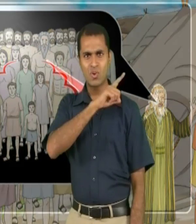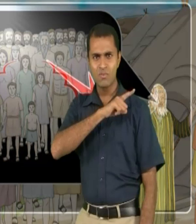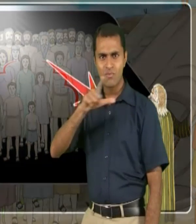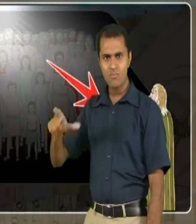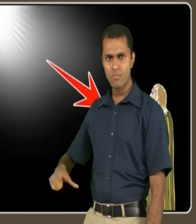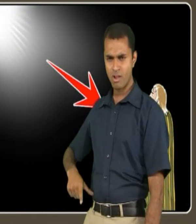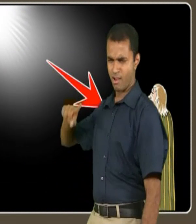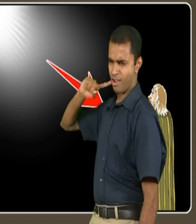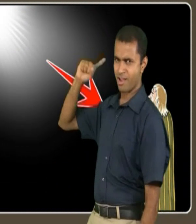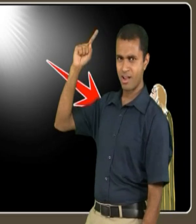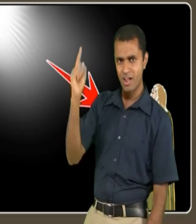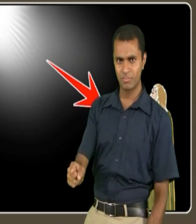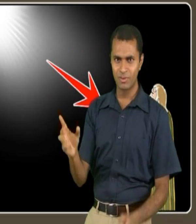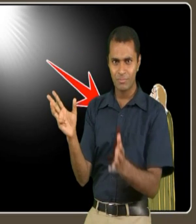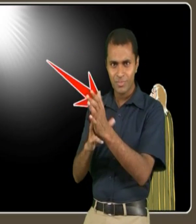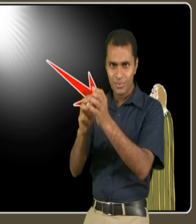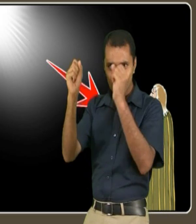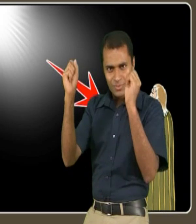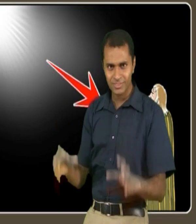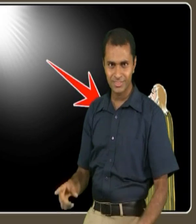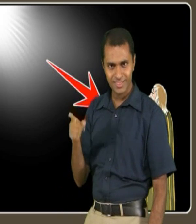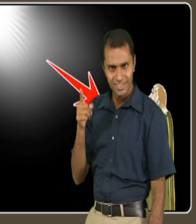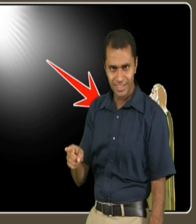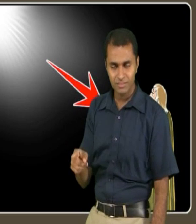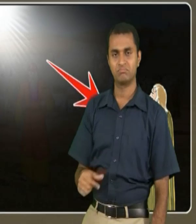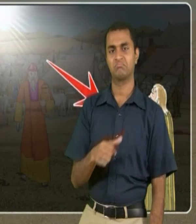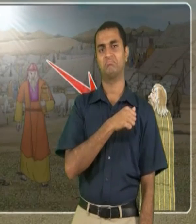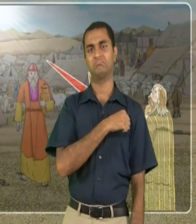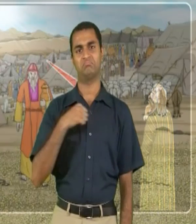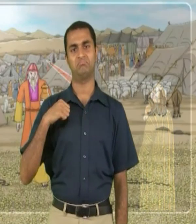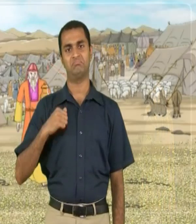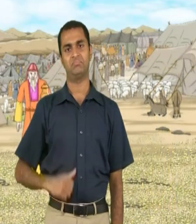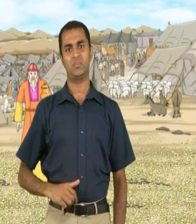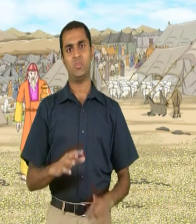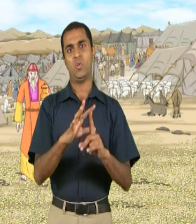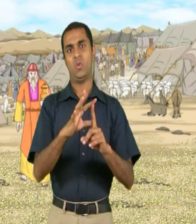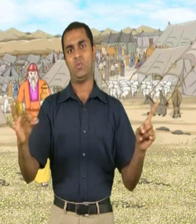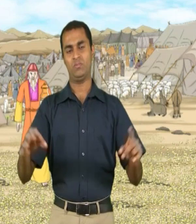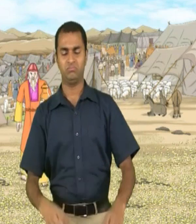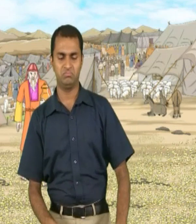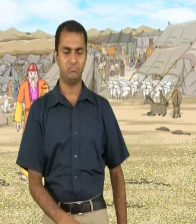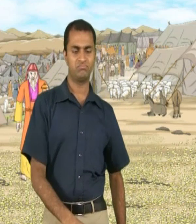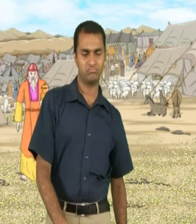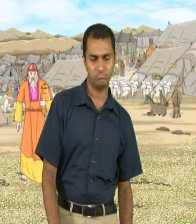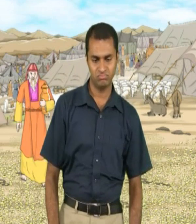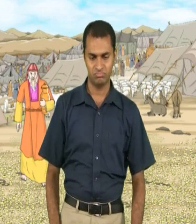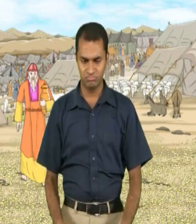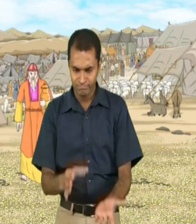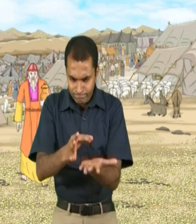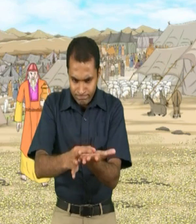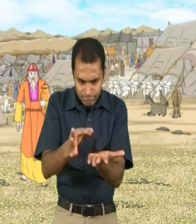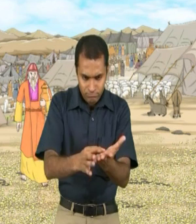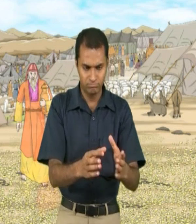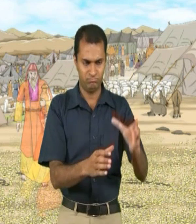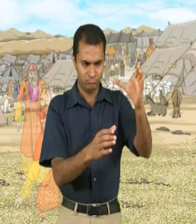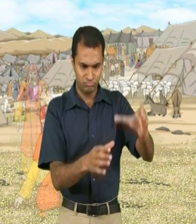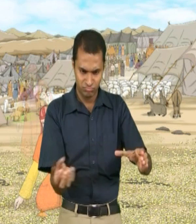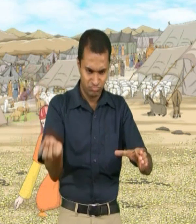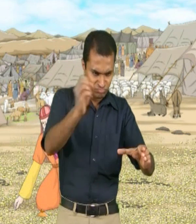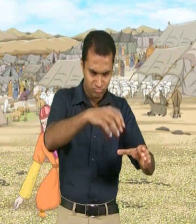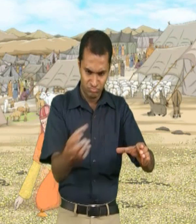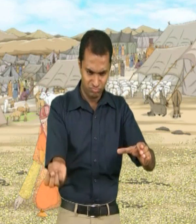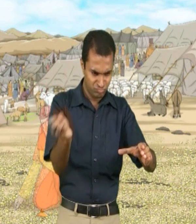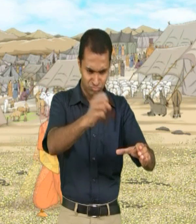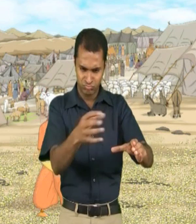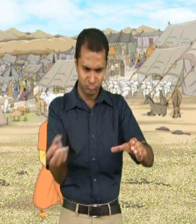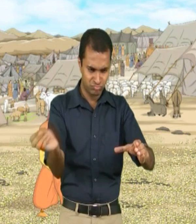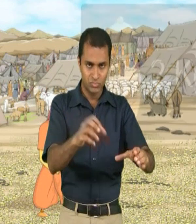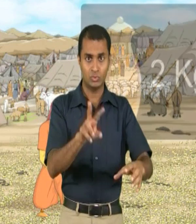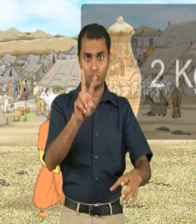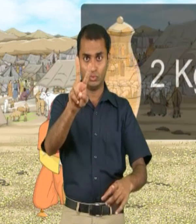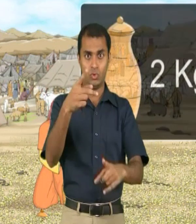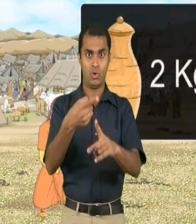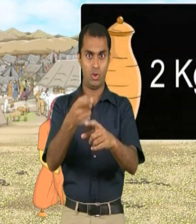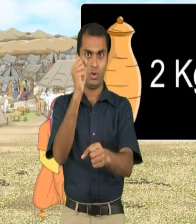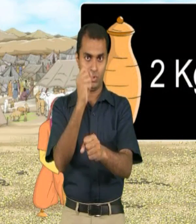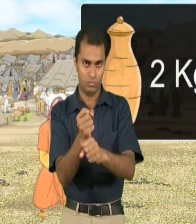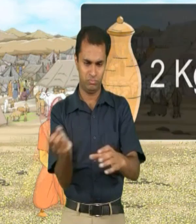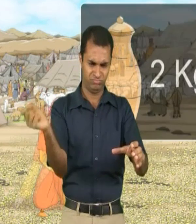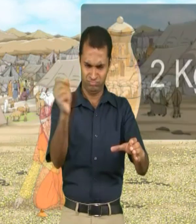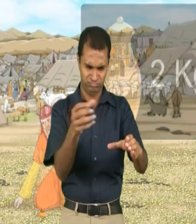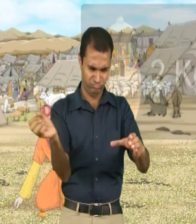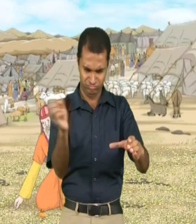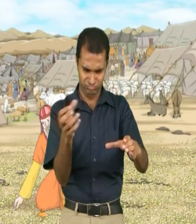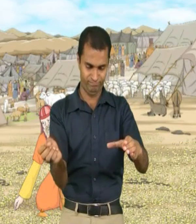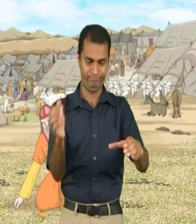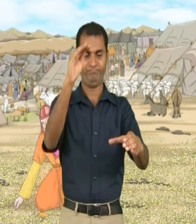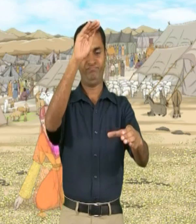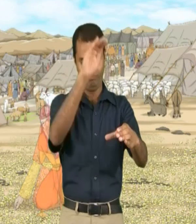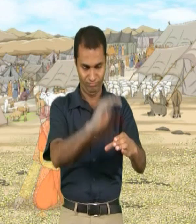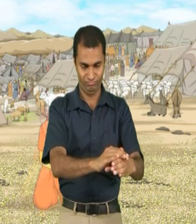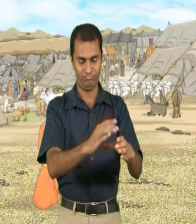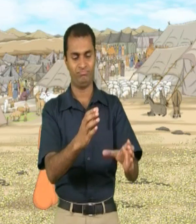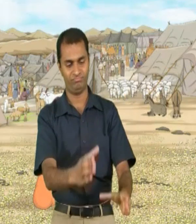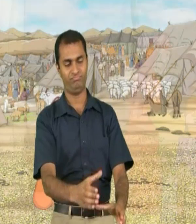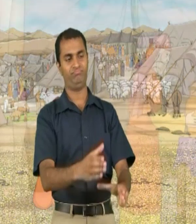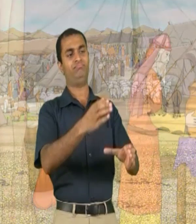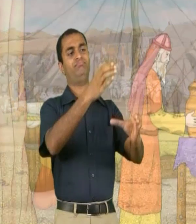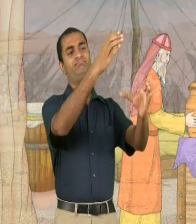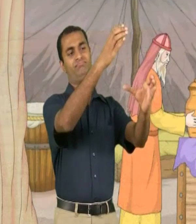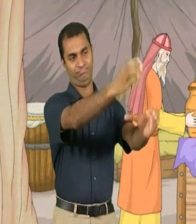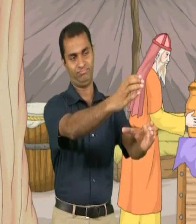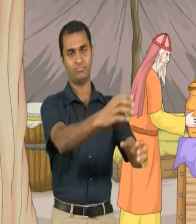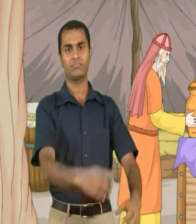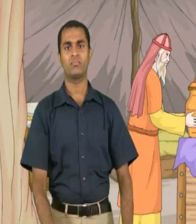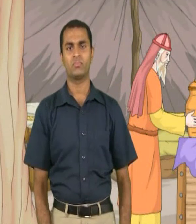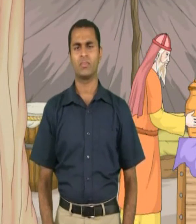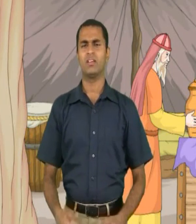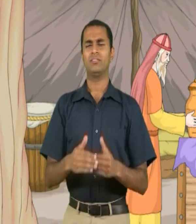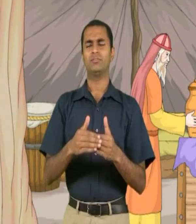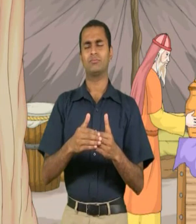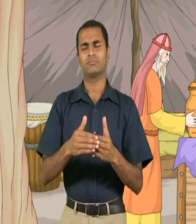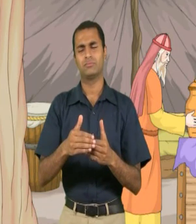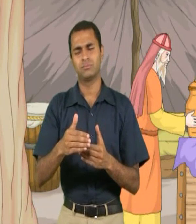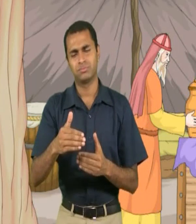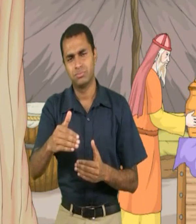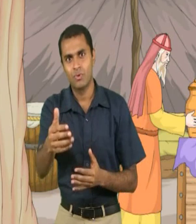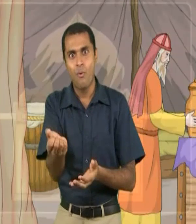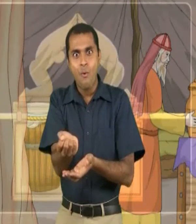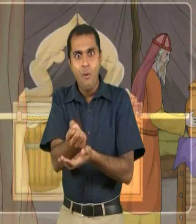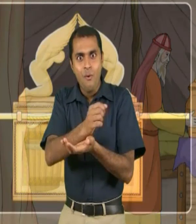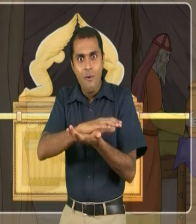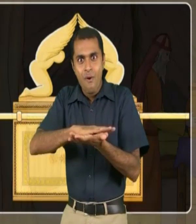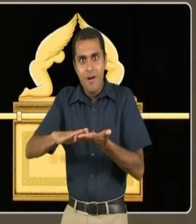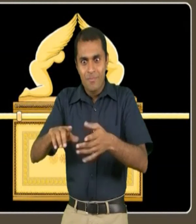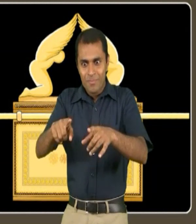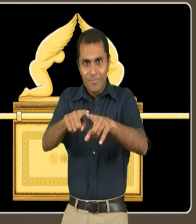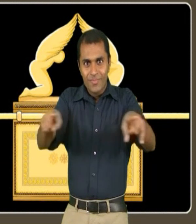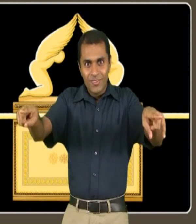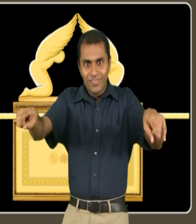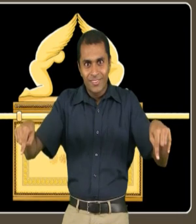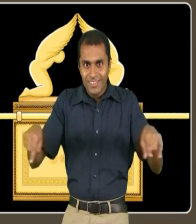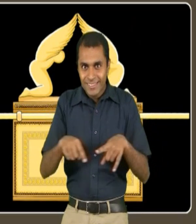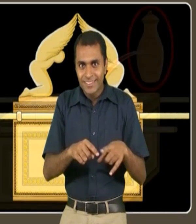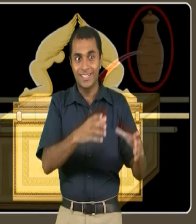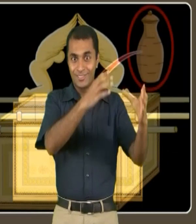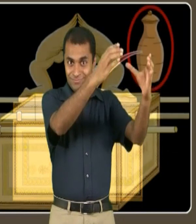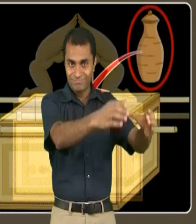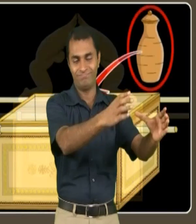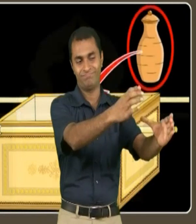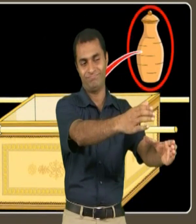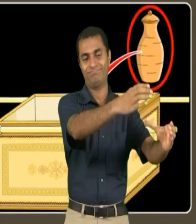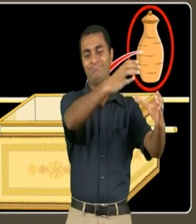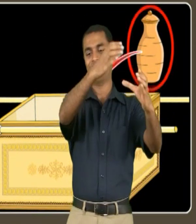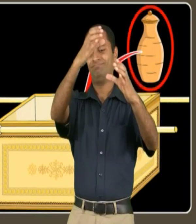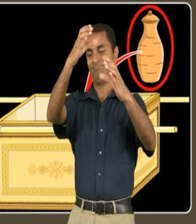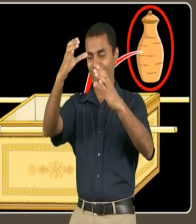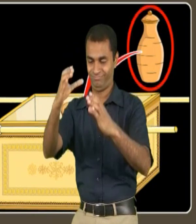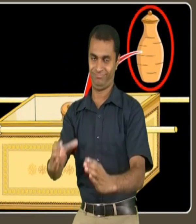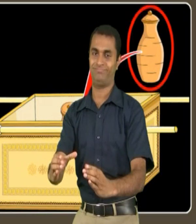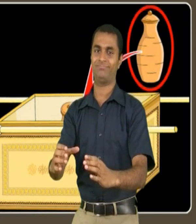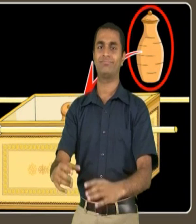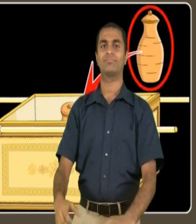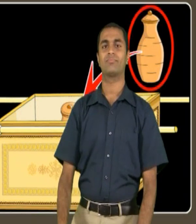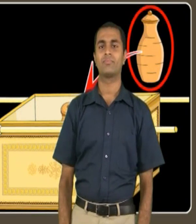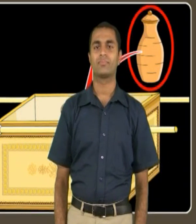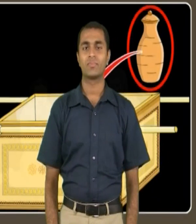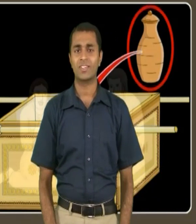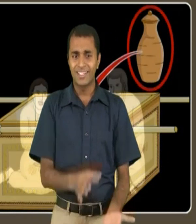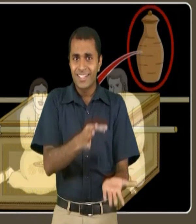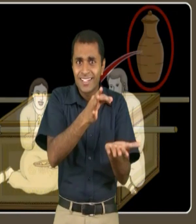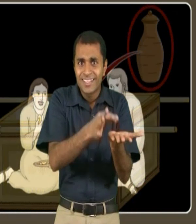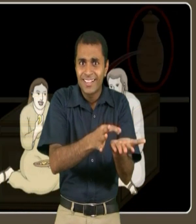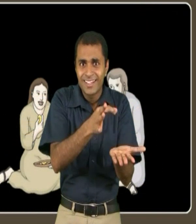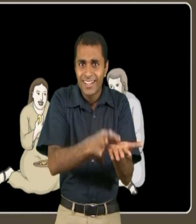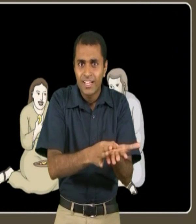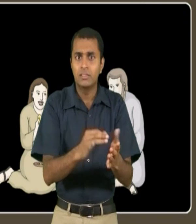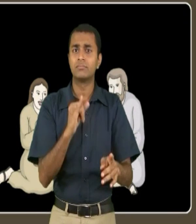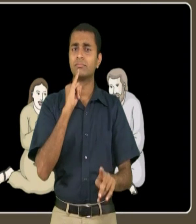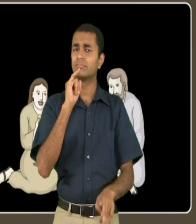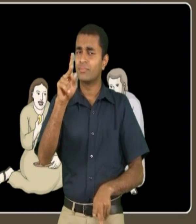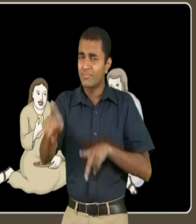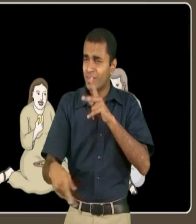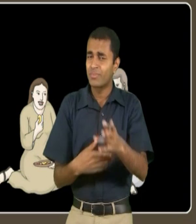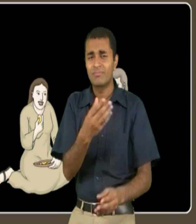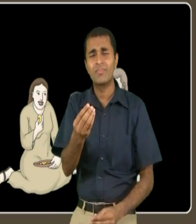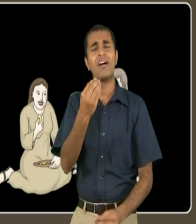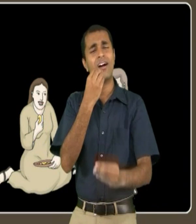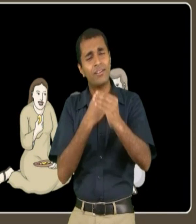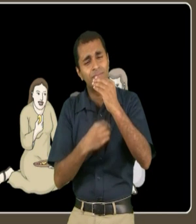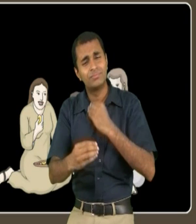And Aaron placed it in front of the Testimony, to be preserved just as the LORD had commanded Moses.